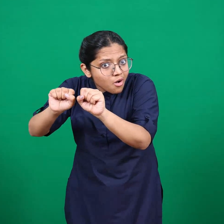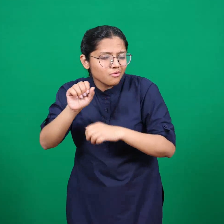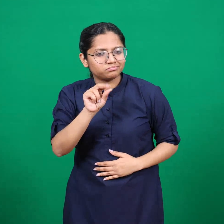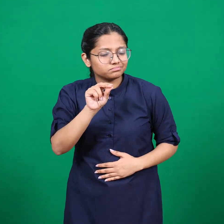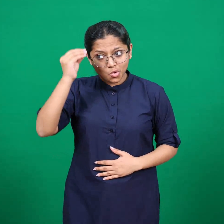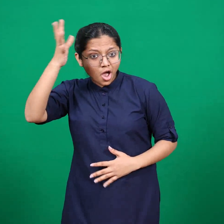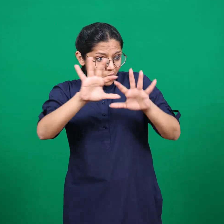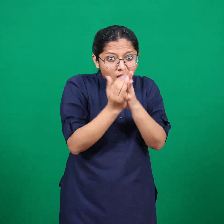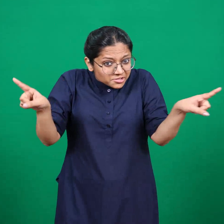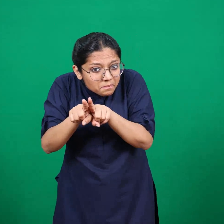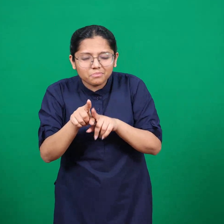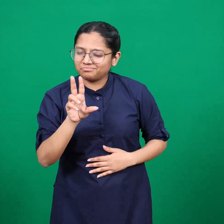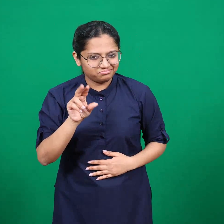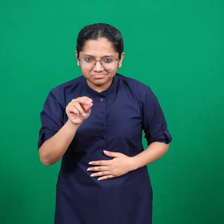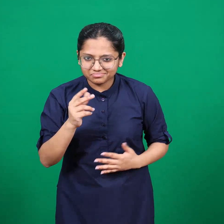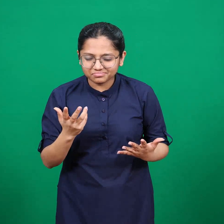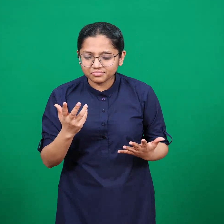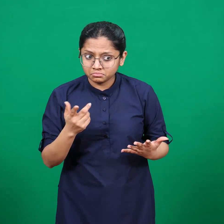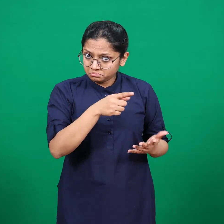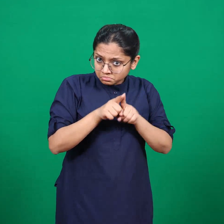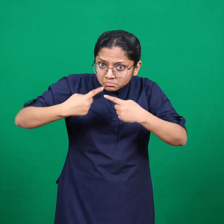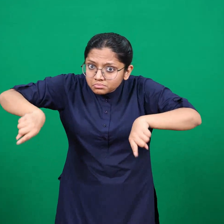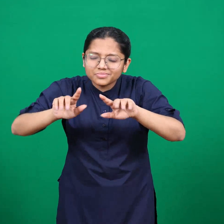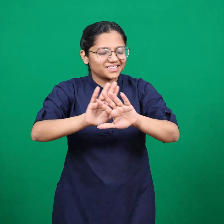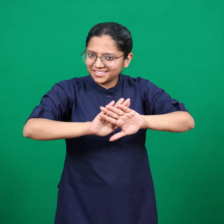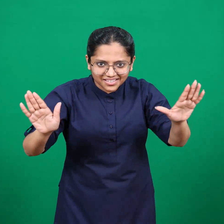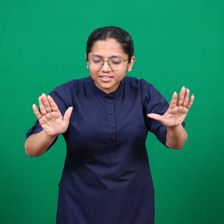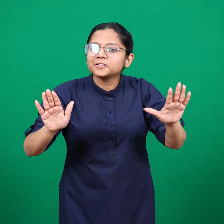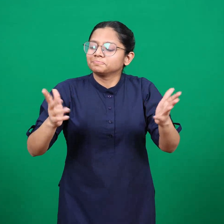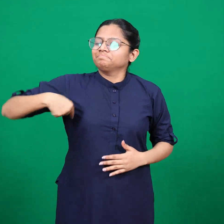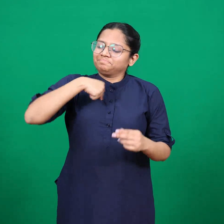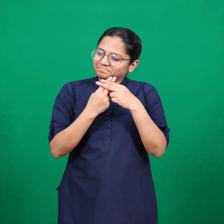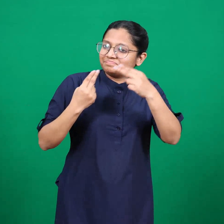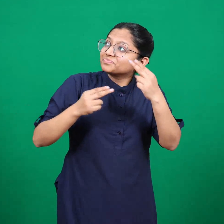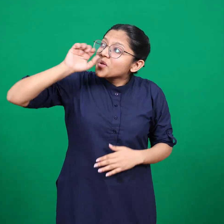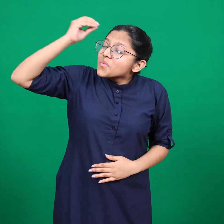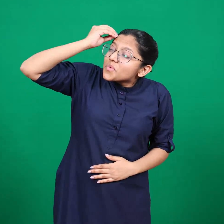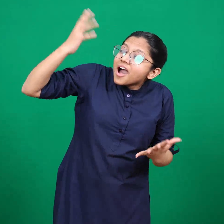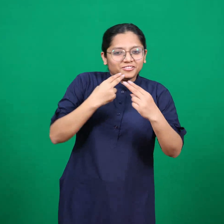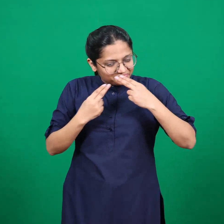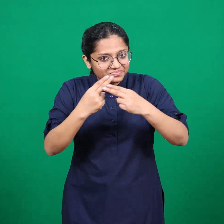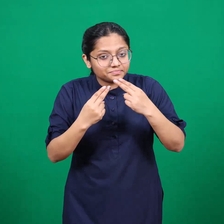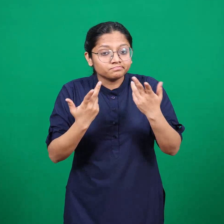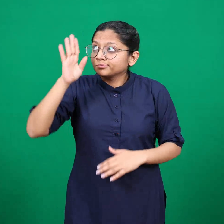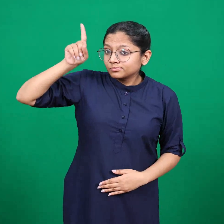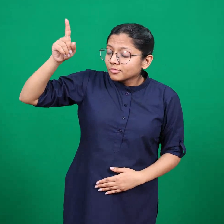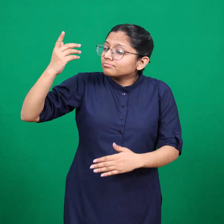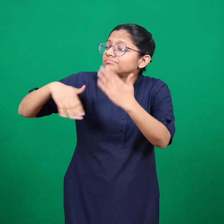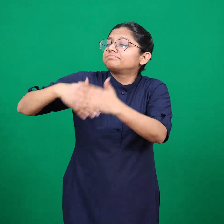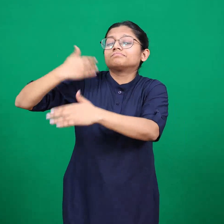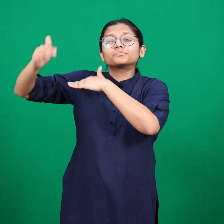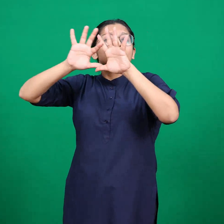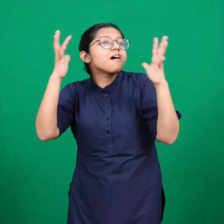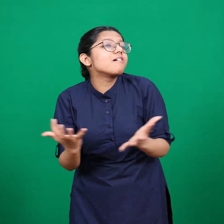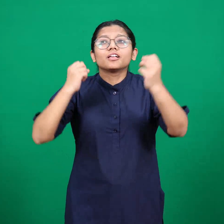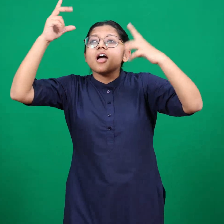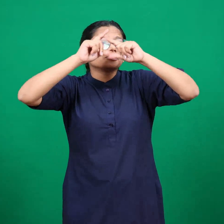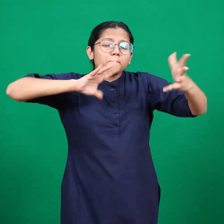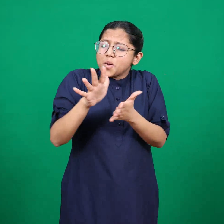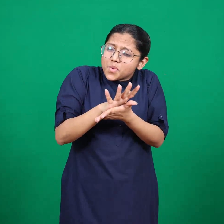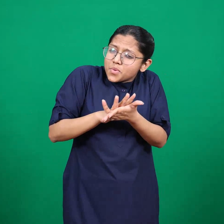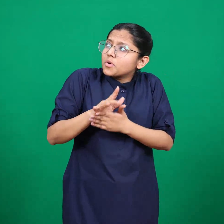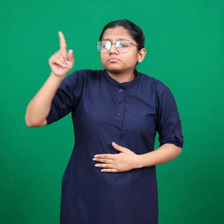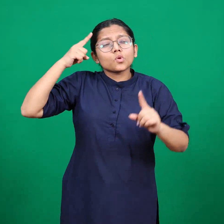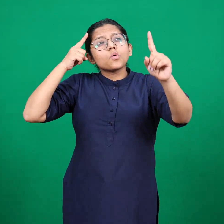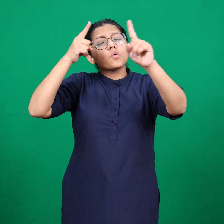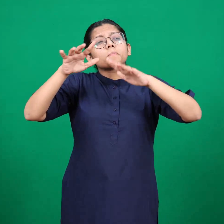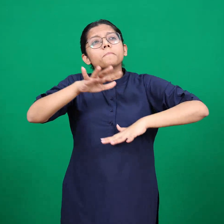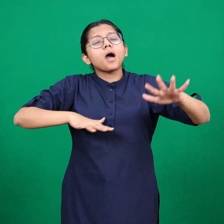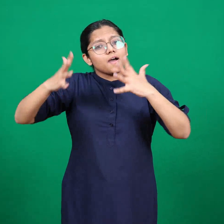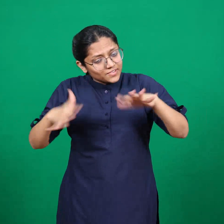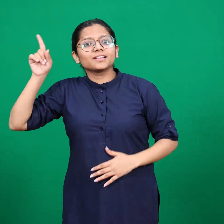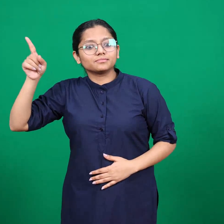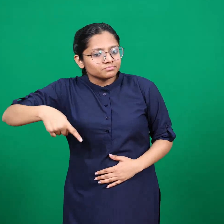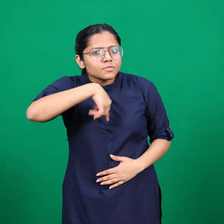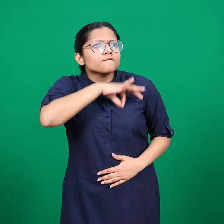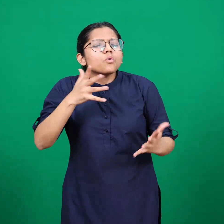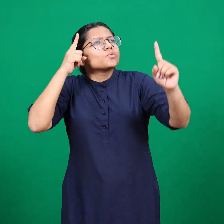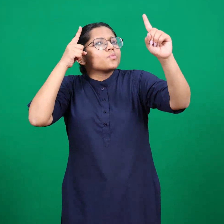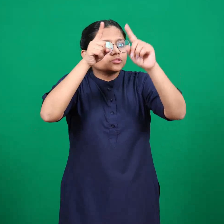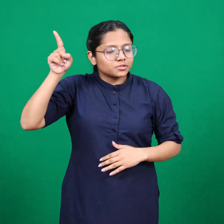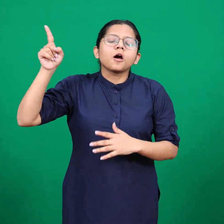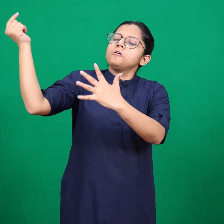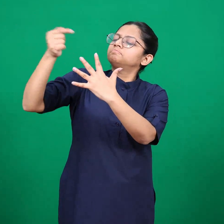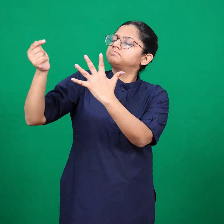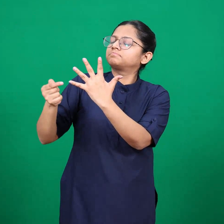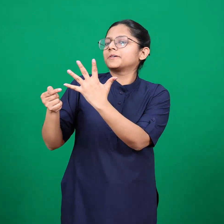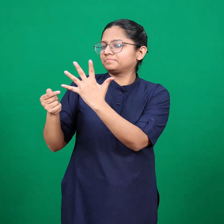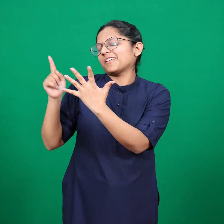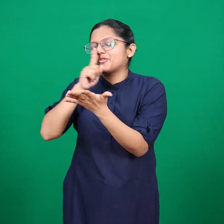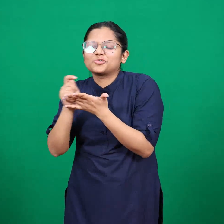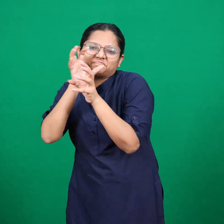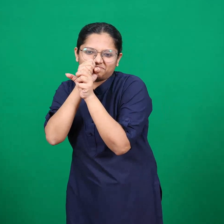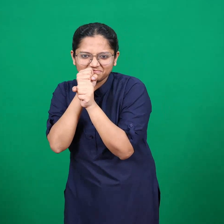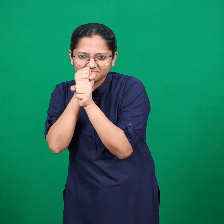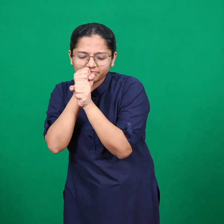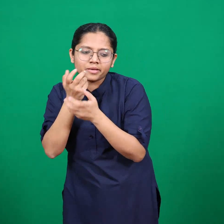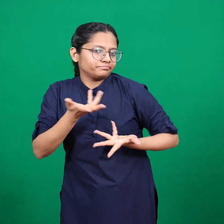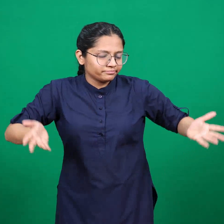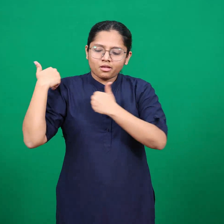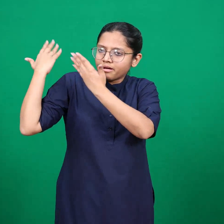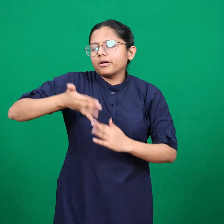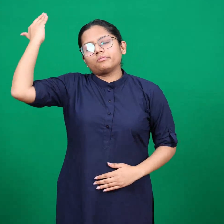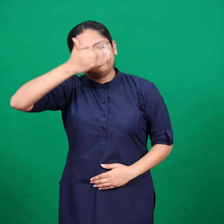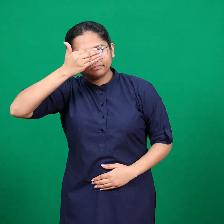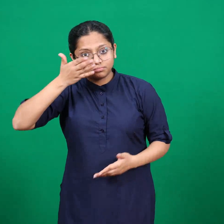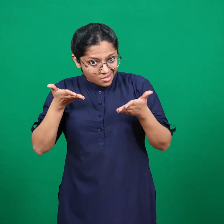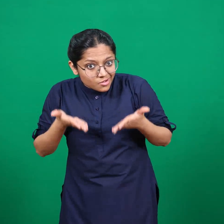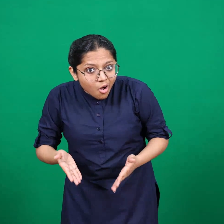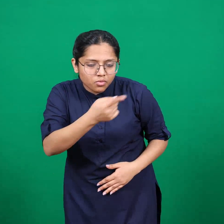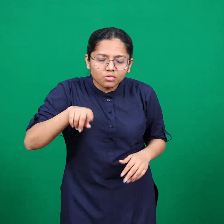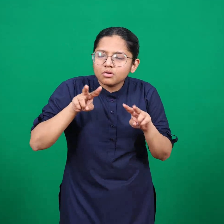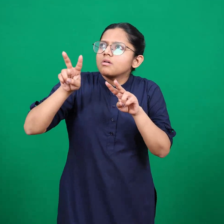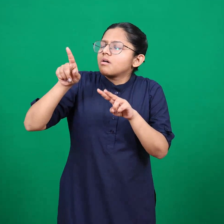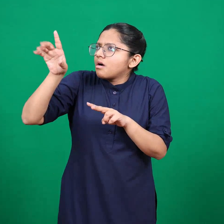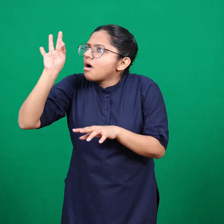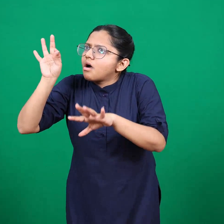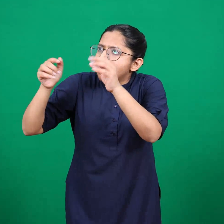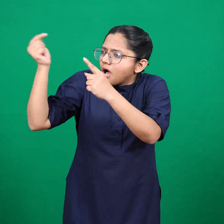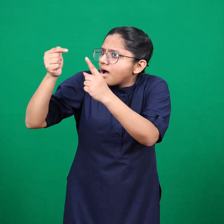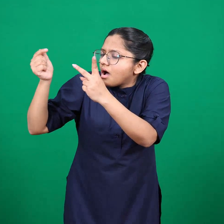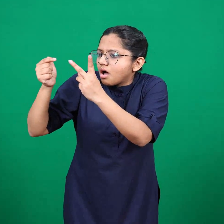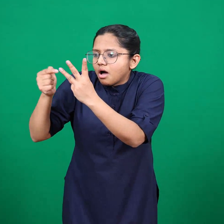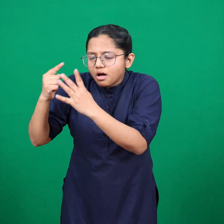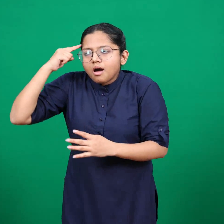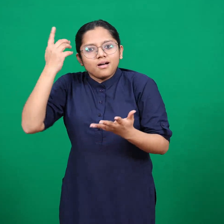No, we speak of the mysterious and hidden wisdom of God, which He destined for our glory before time began.